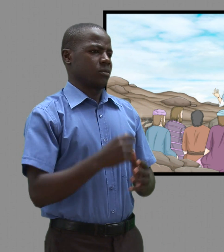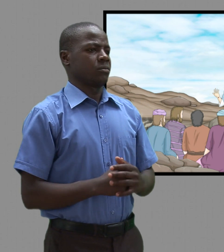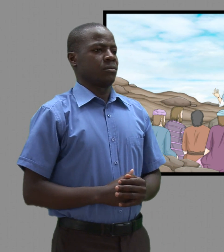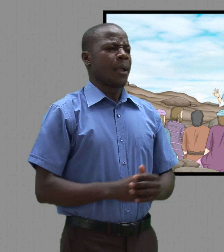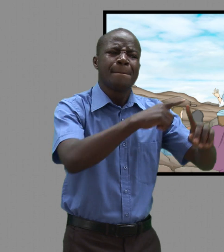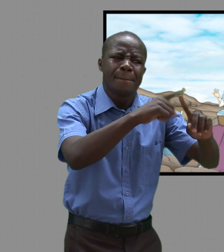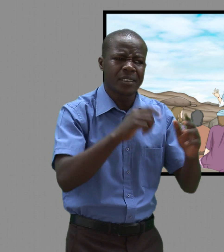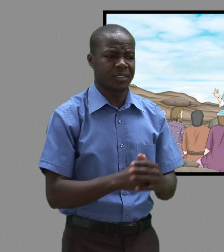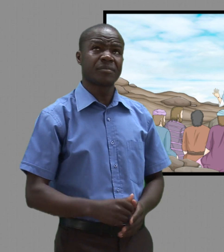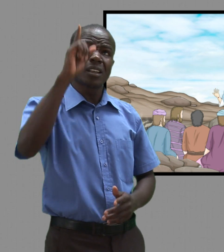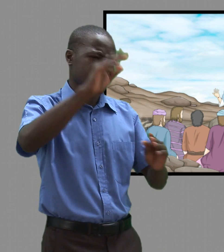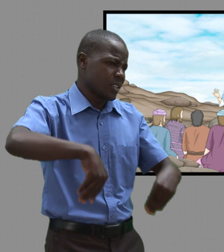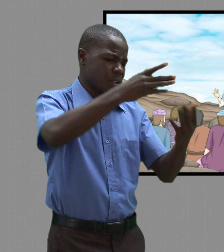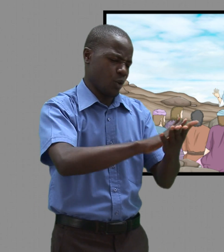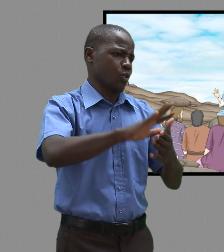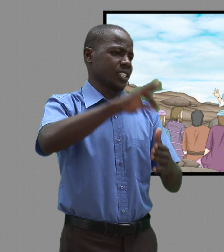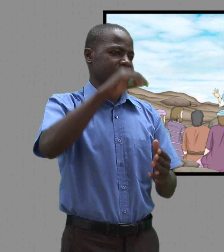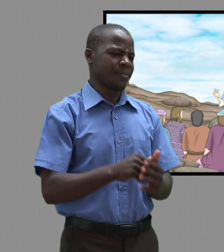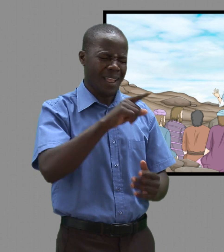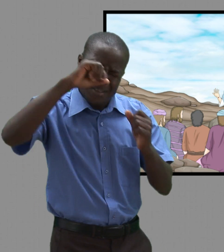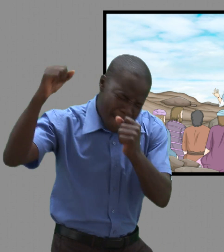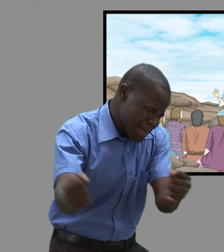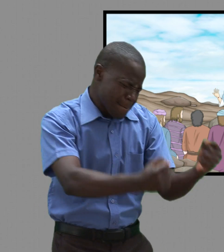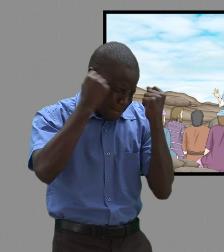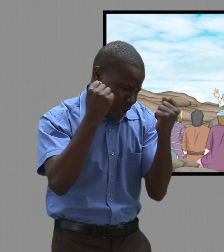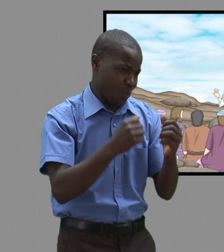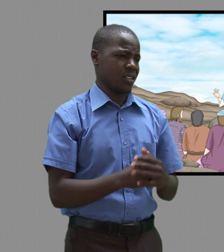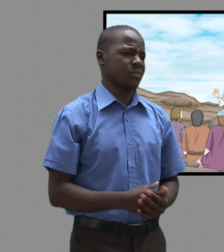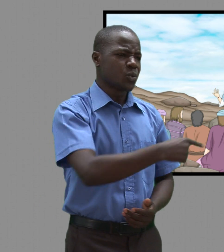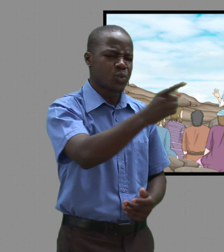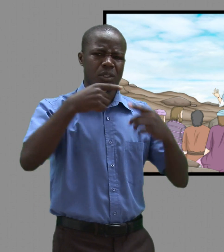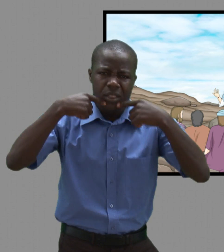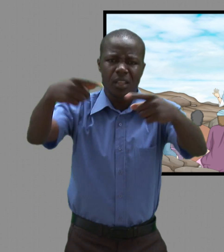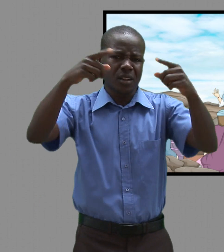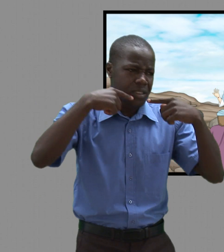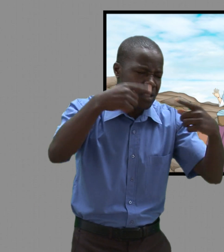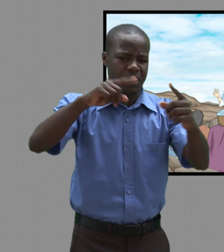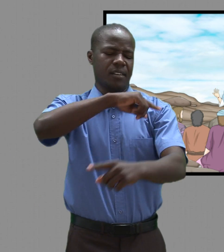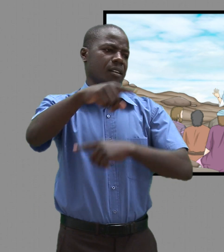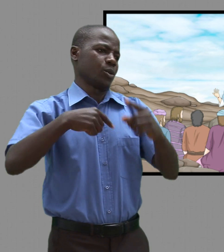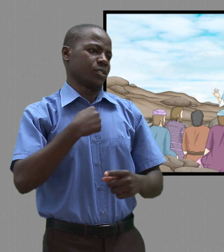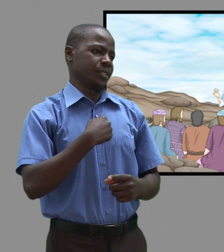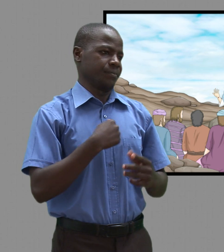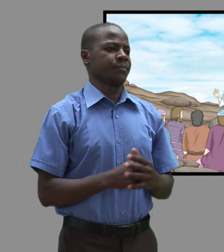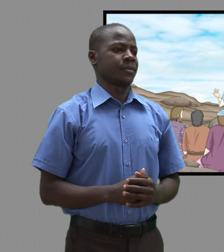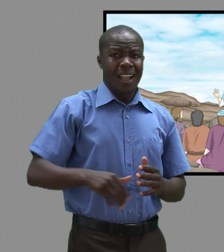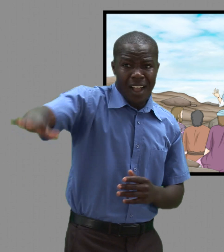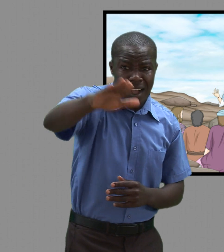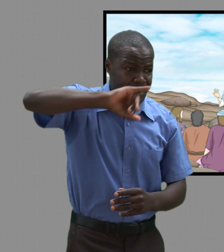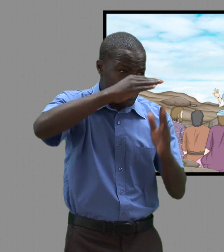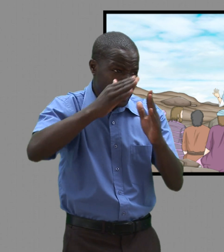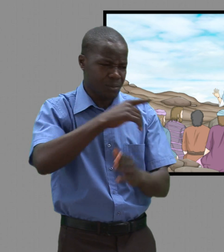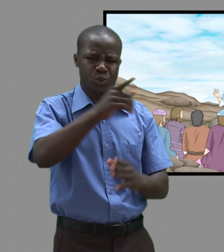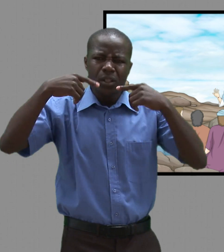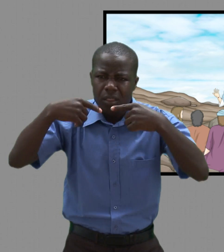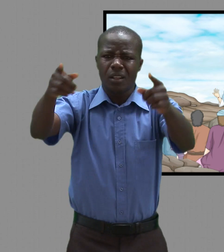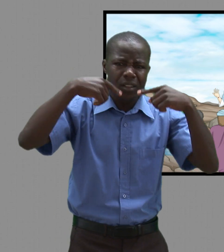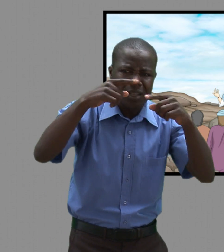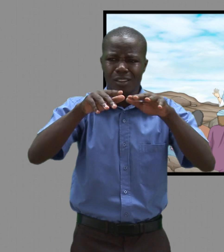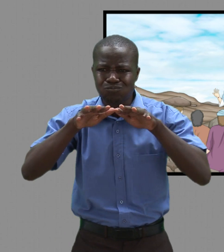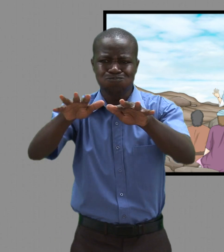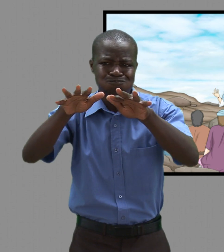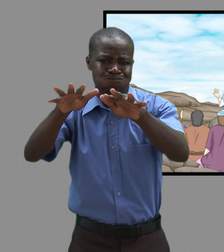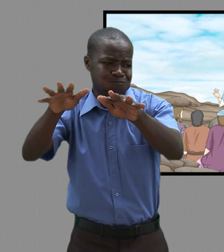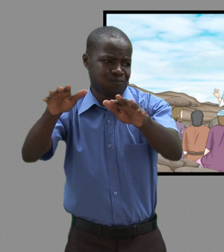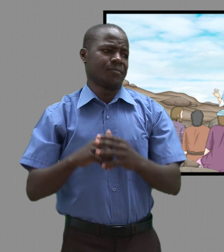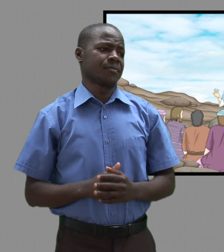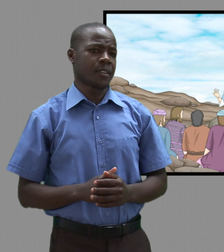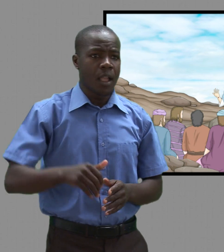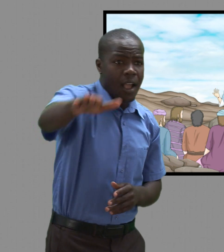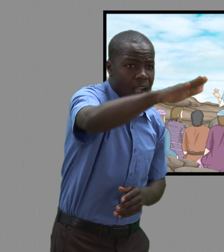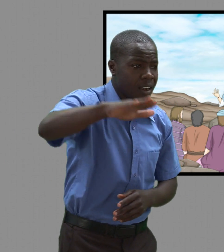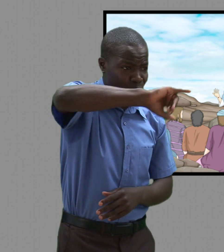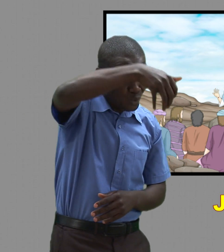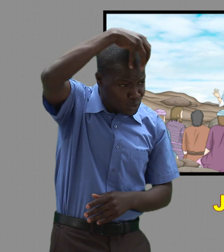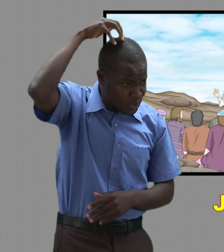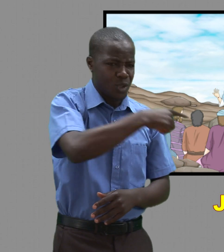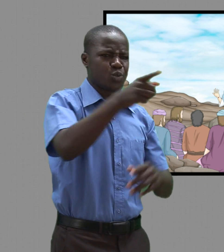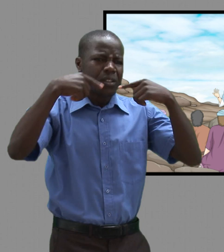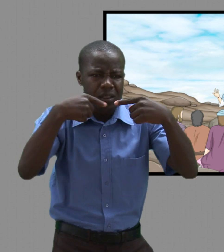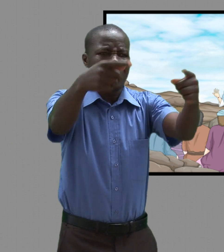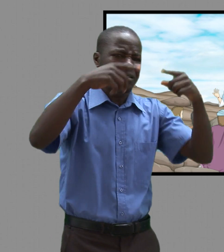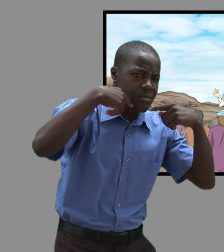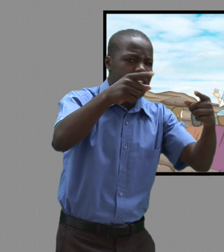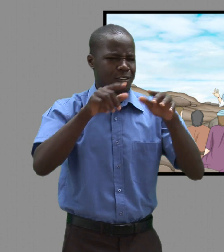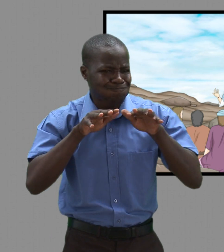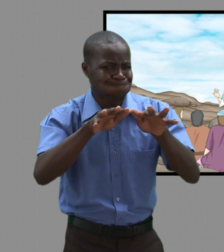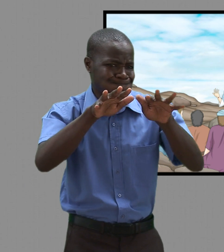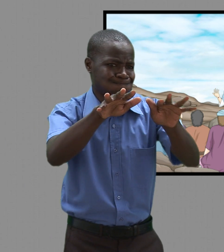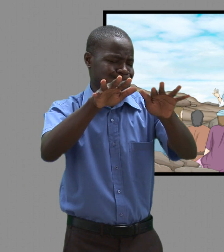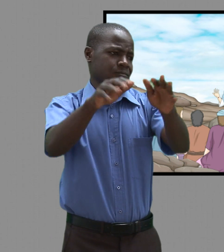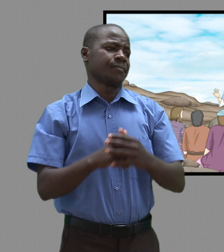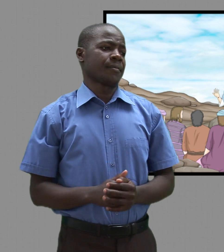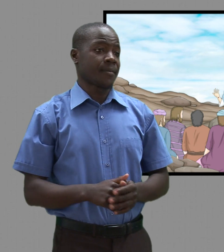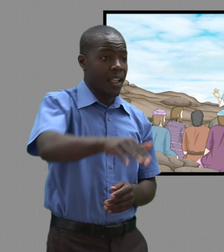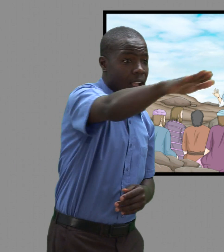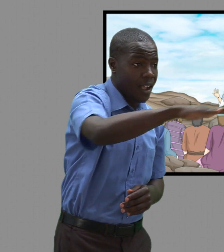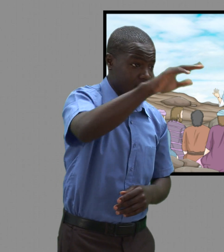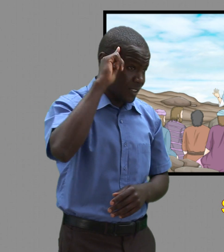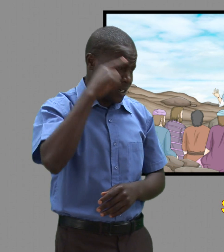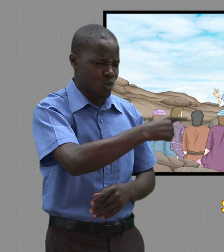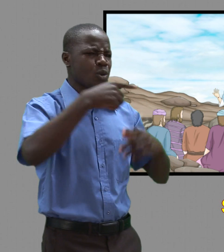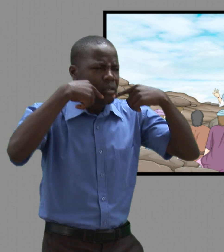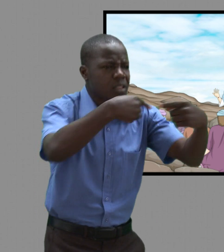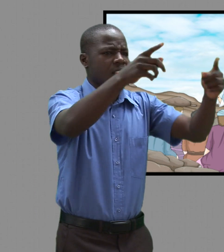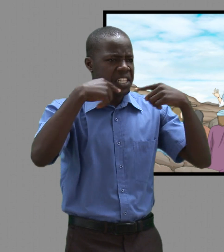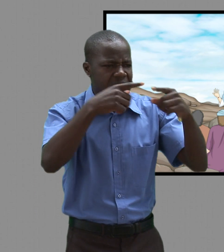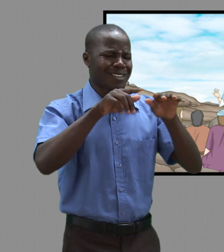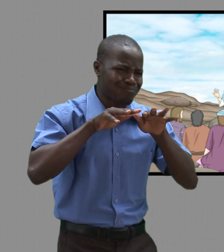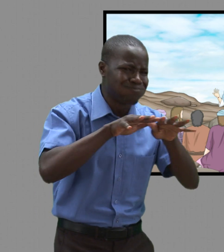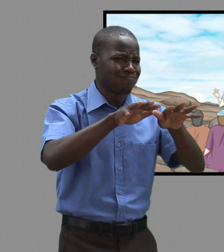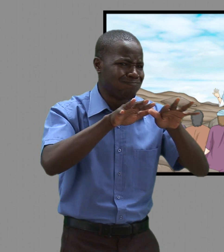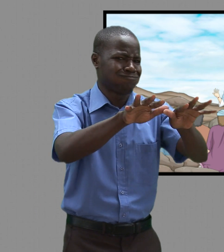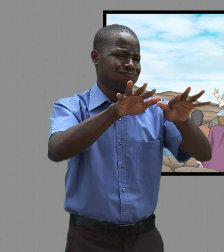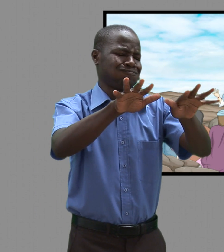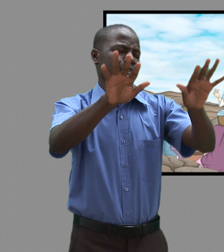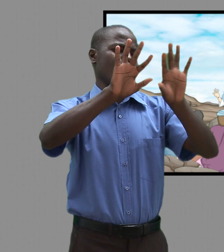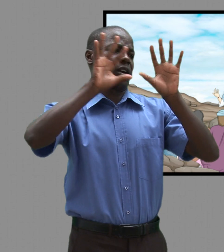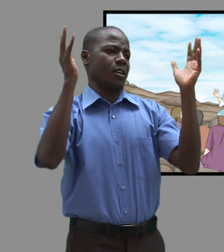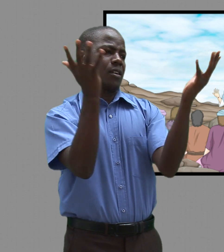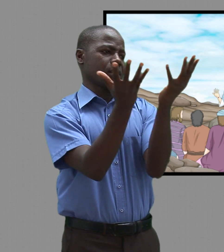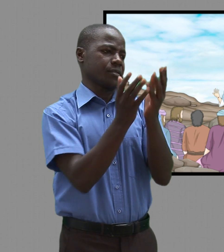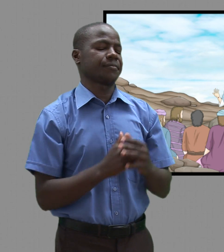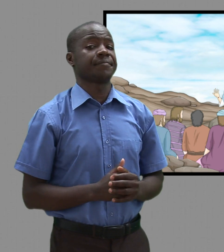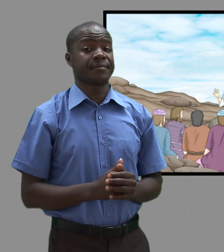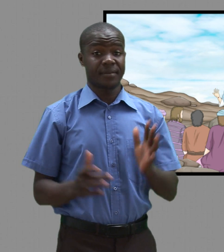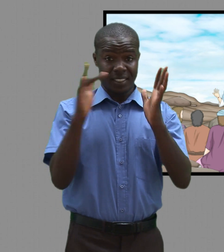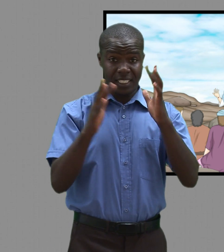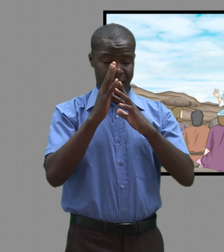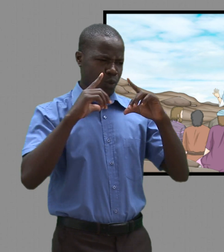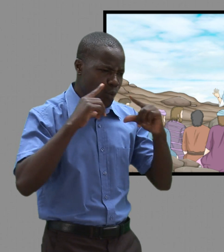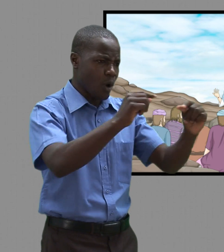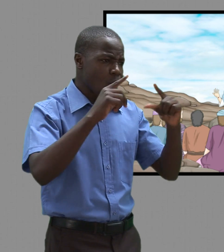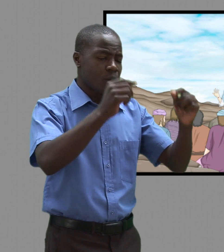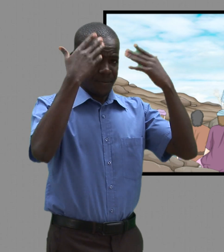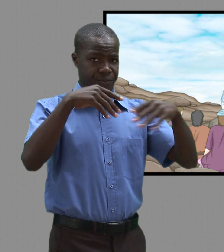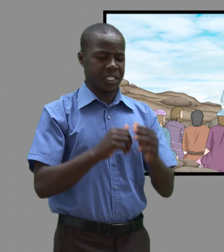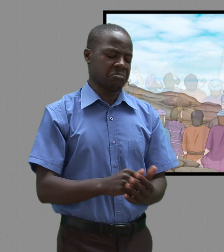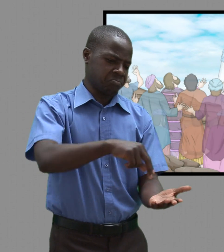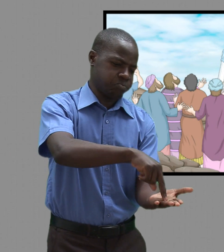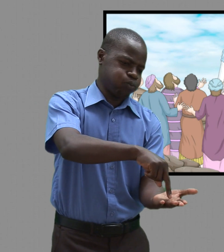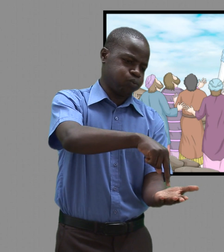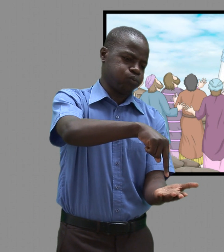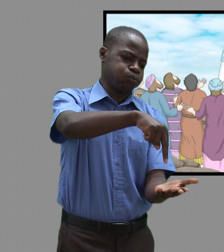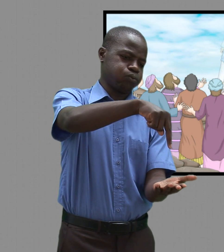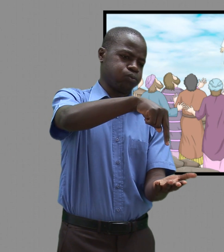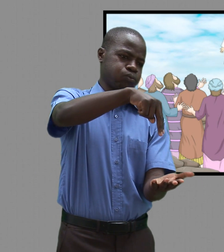But you will receive power when the Holy Spirit comes upon you, and you will be My witnesses in Jerusalem, and in all Judea and Samaria, and to the ends of the earth.”